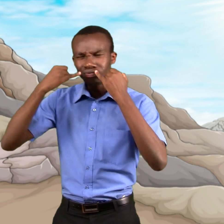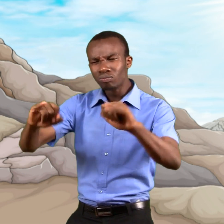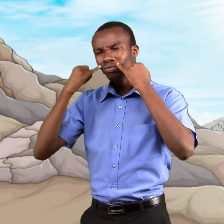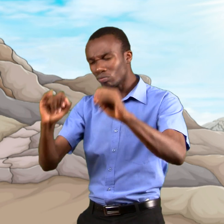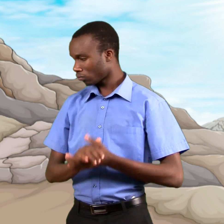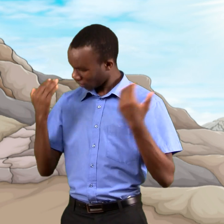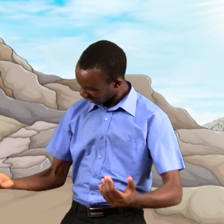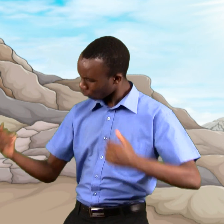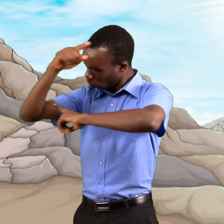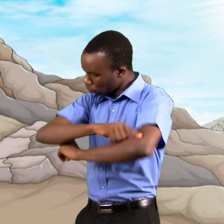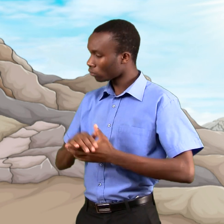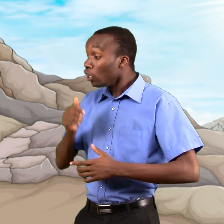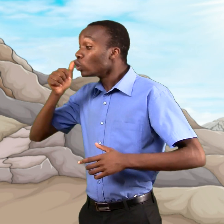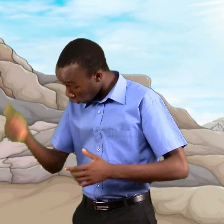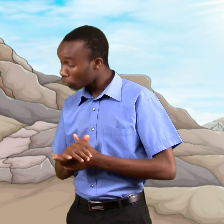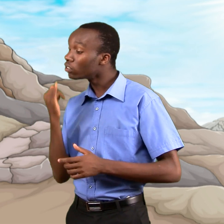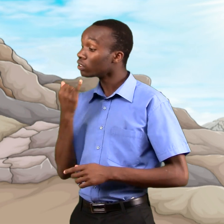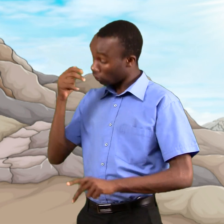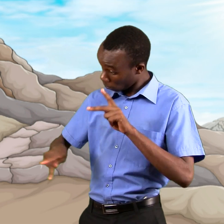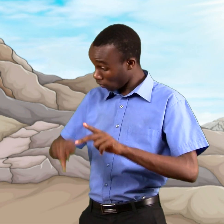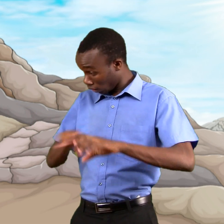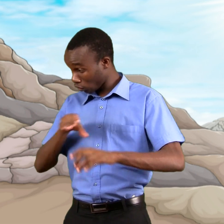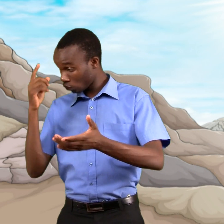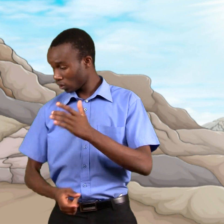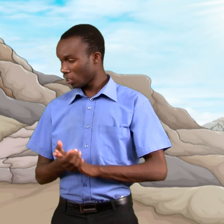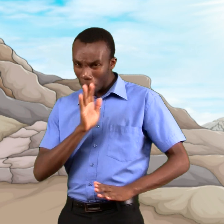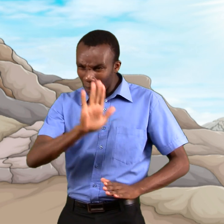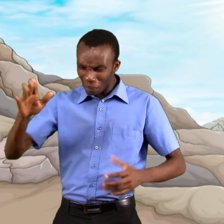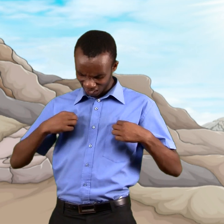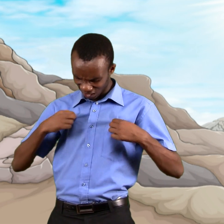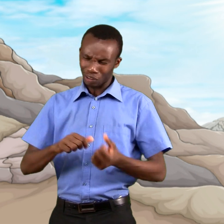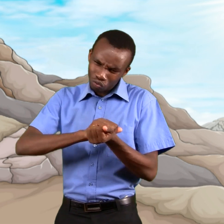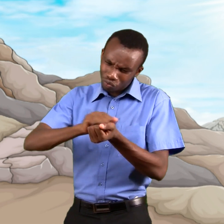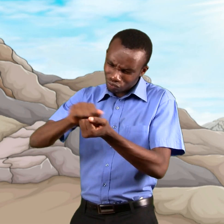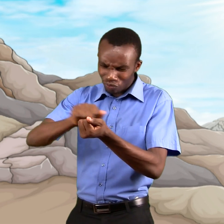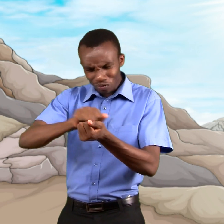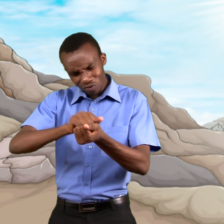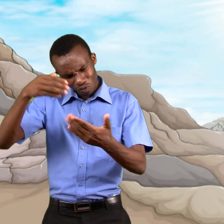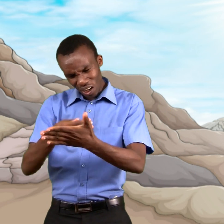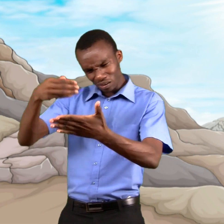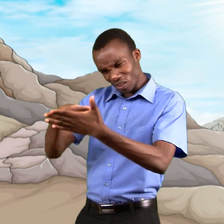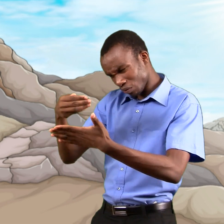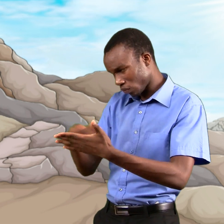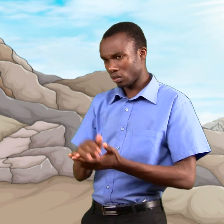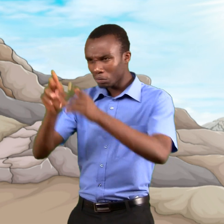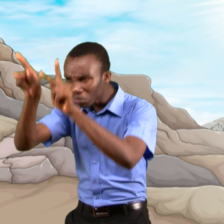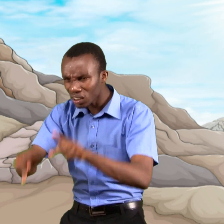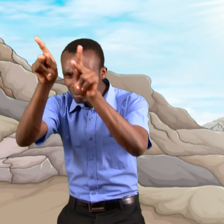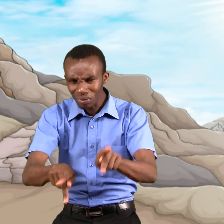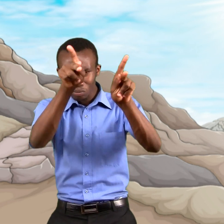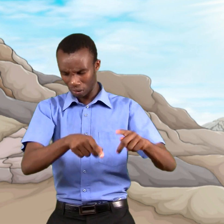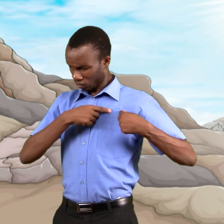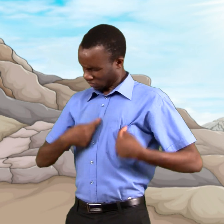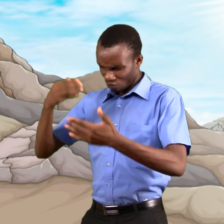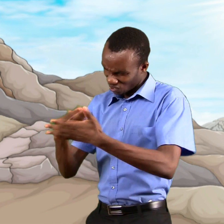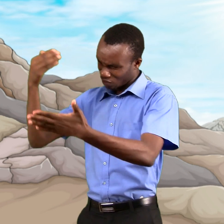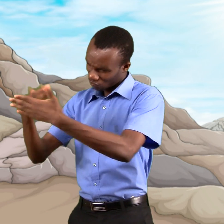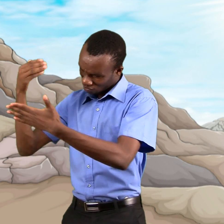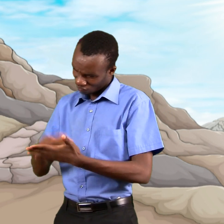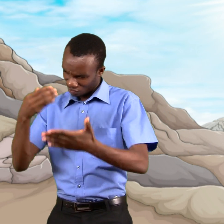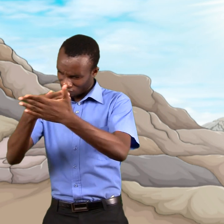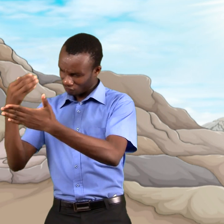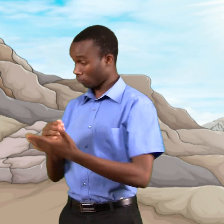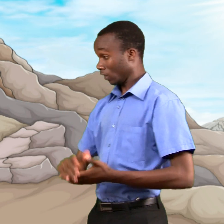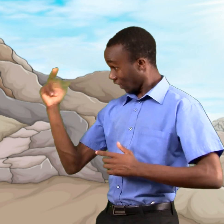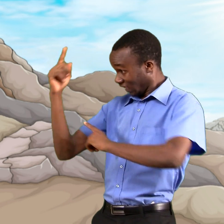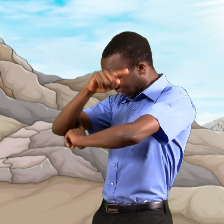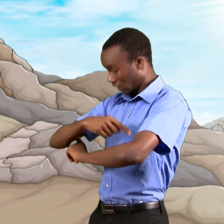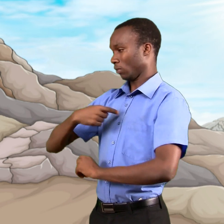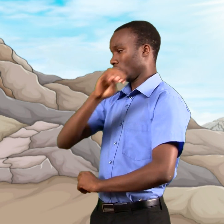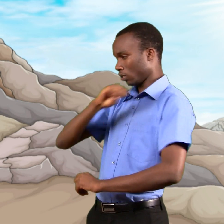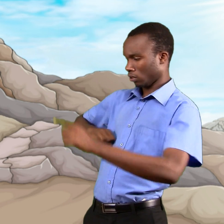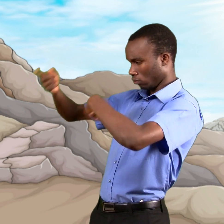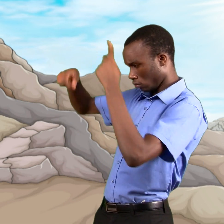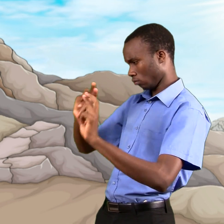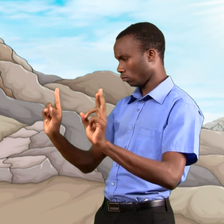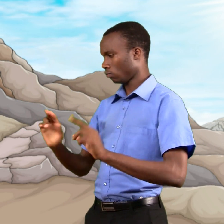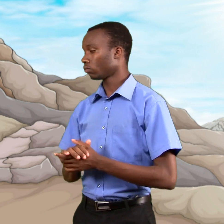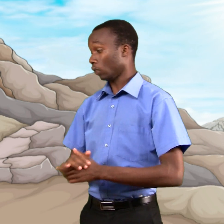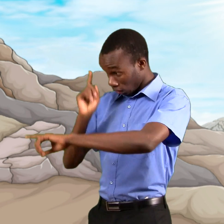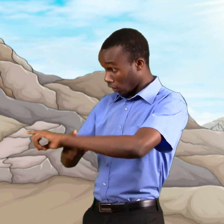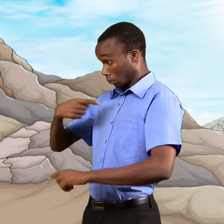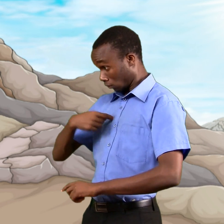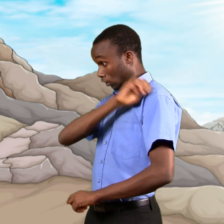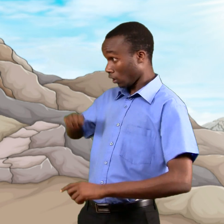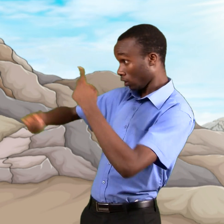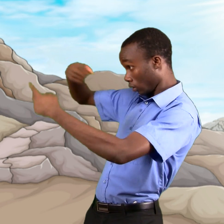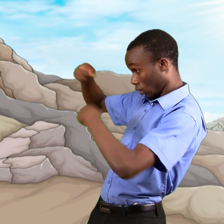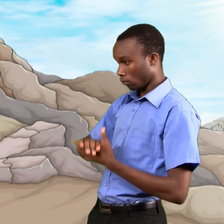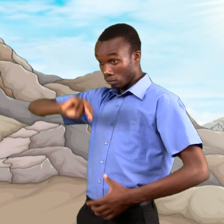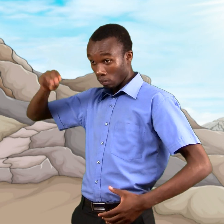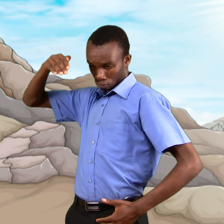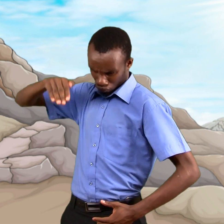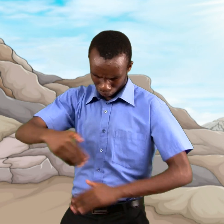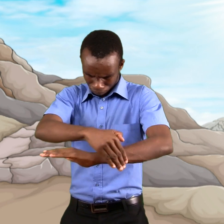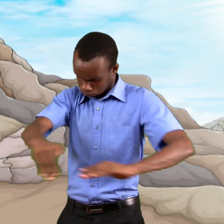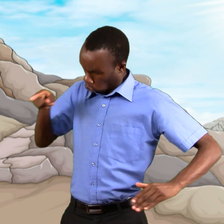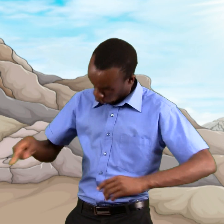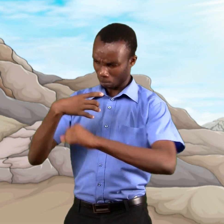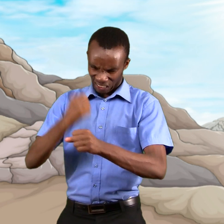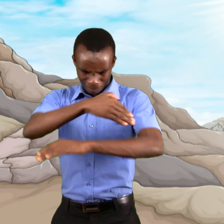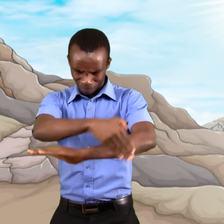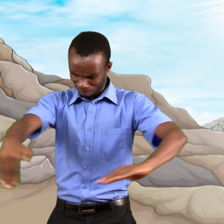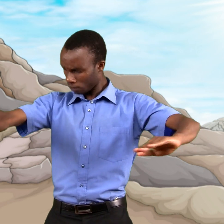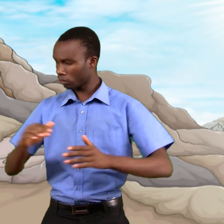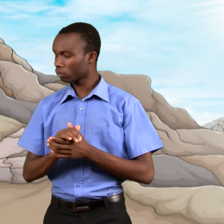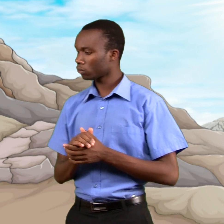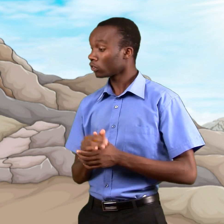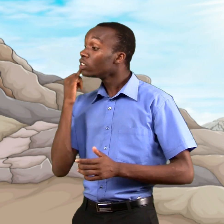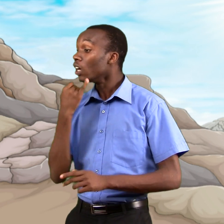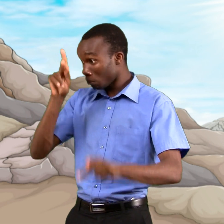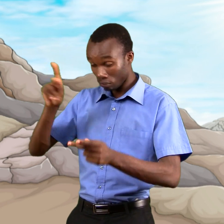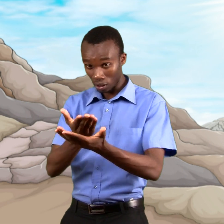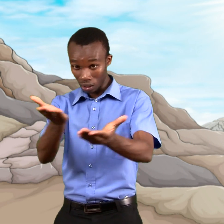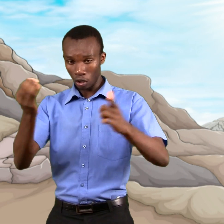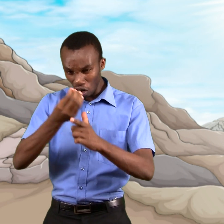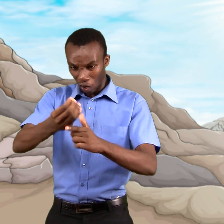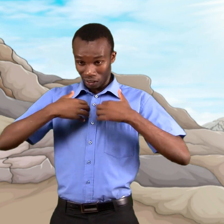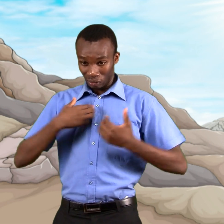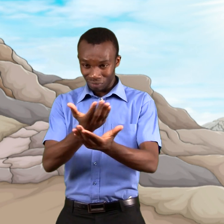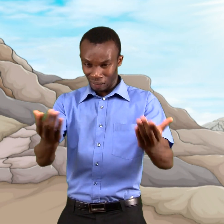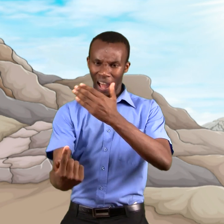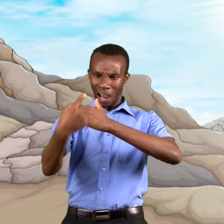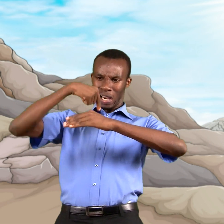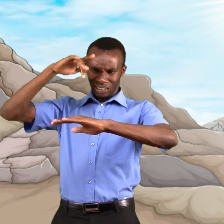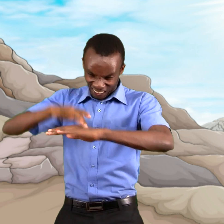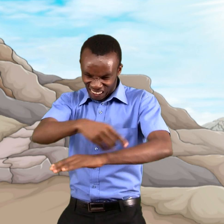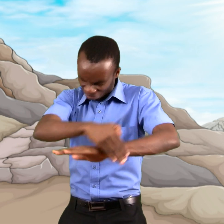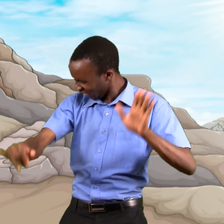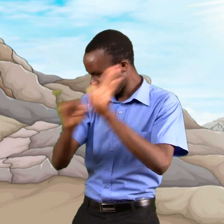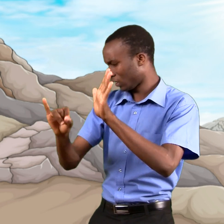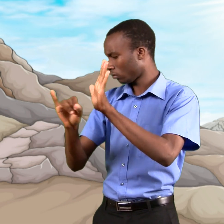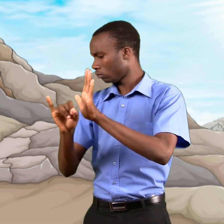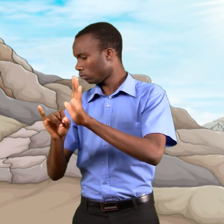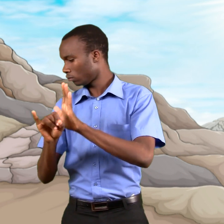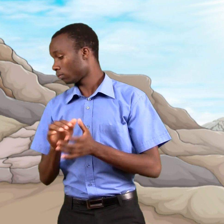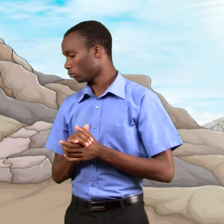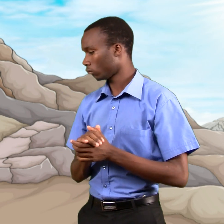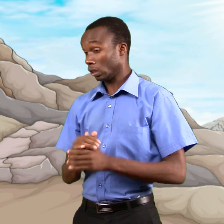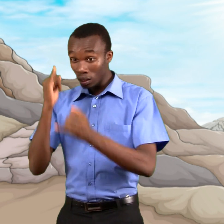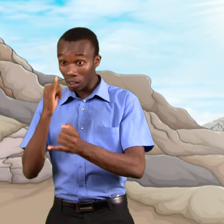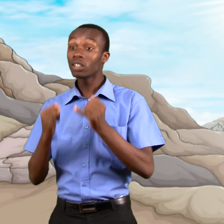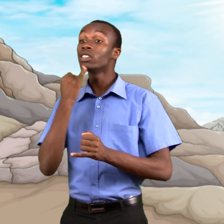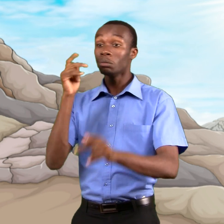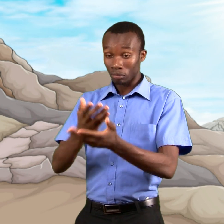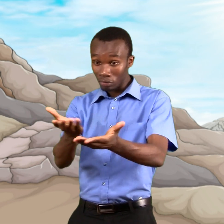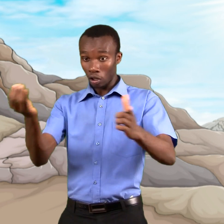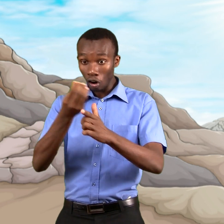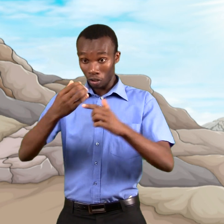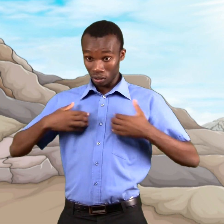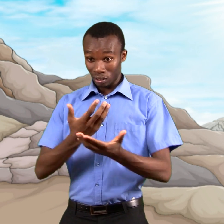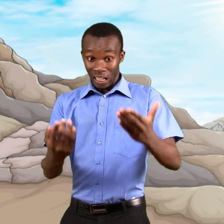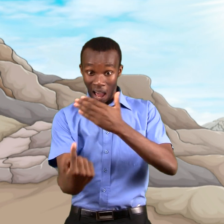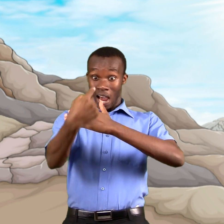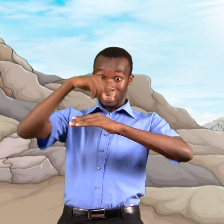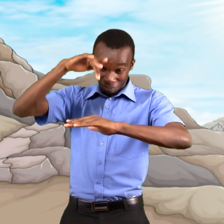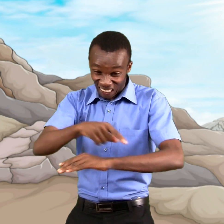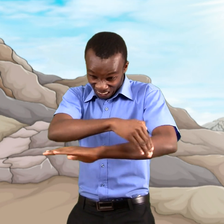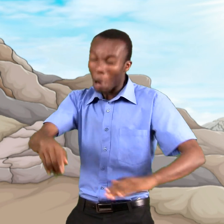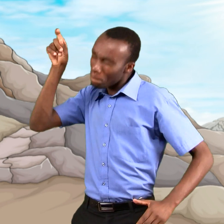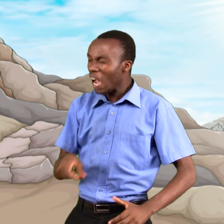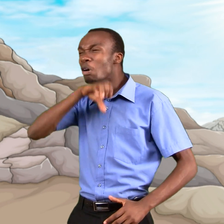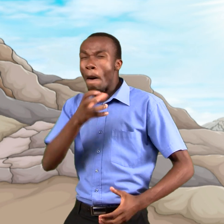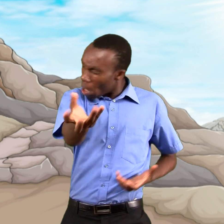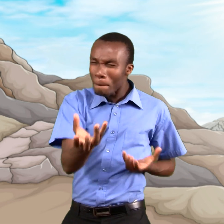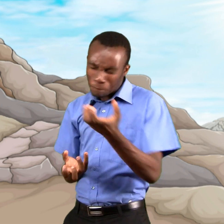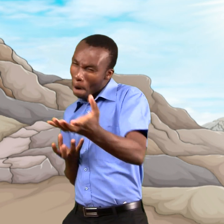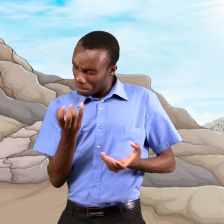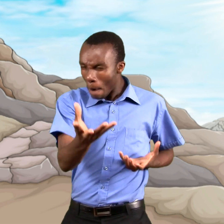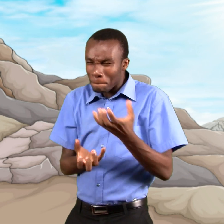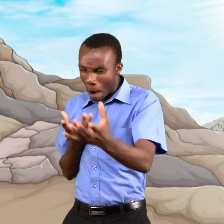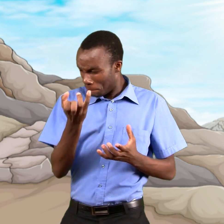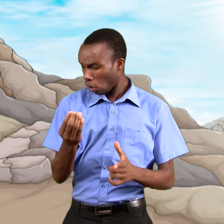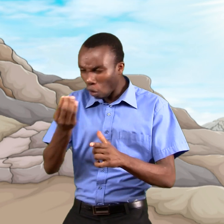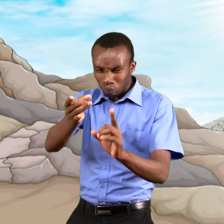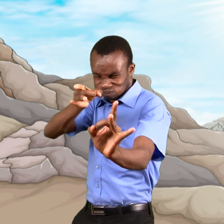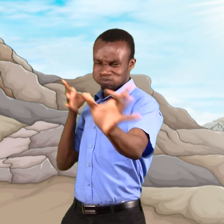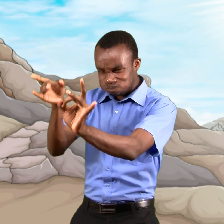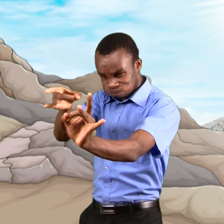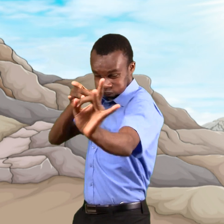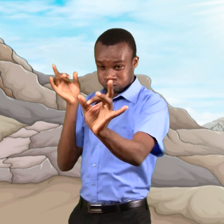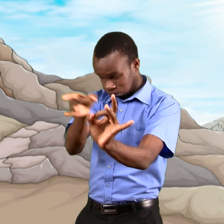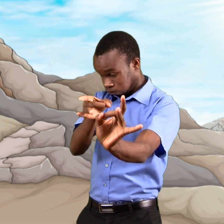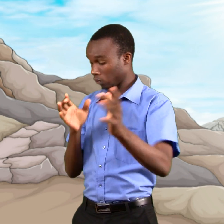Then the LORD said to Moses, “Go to the people and consecrate them today and tomorrow. They must wash their clothes and be prepared by the third day, for on the third day the LORD will come down on Mount Sinai in the sight of all the people.